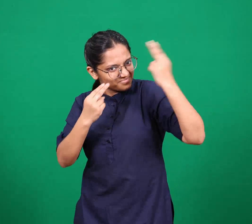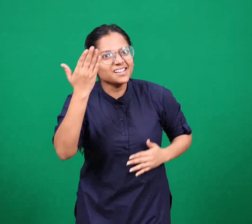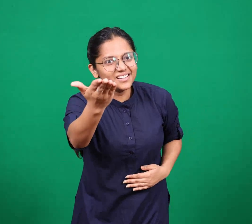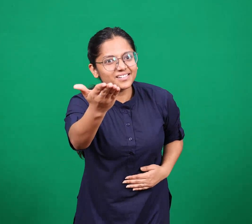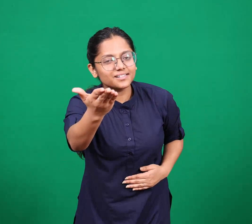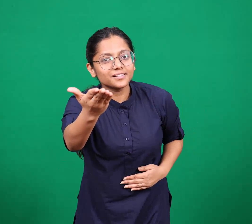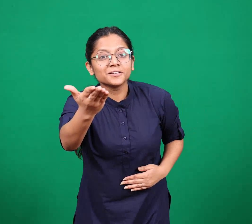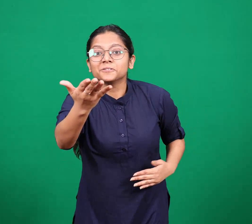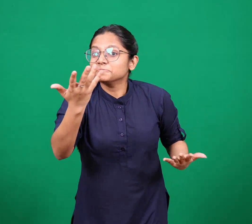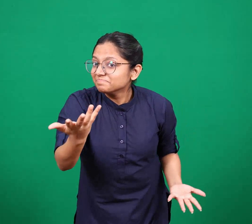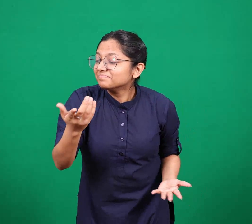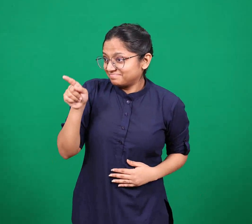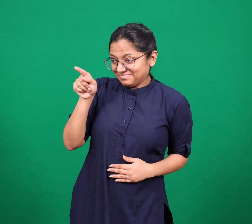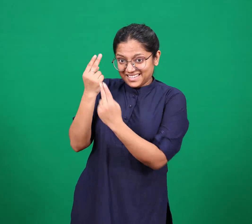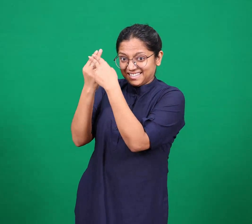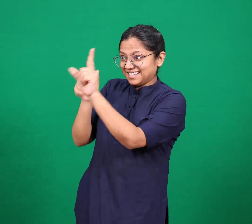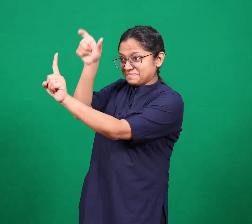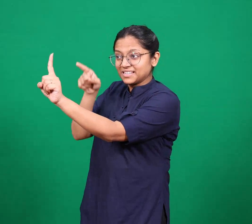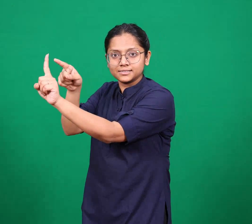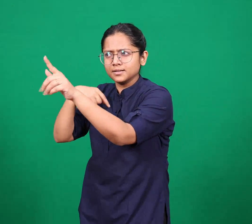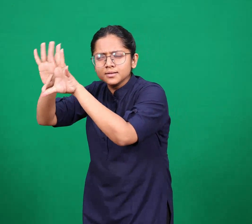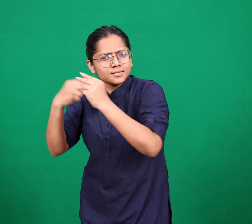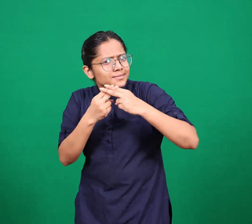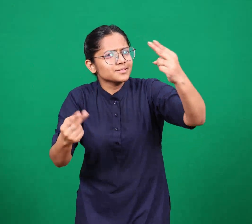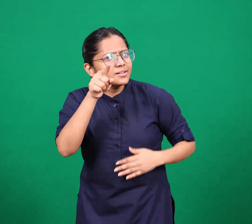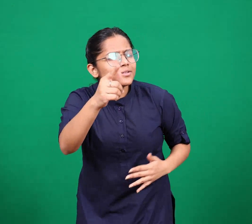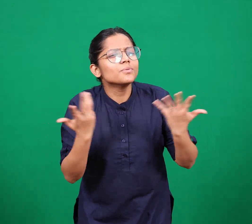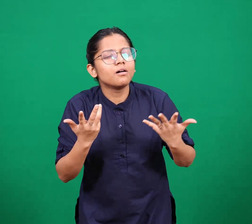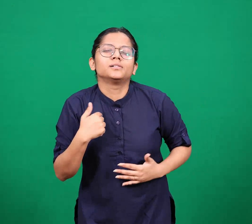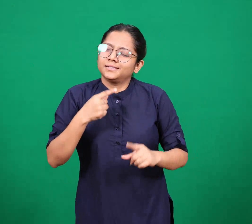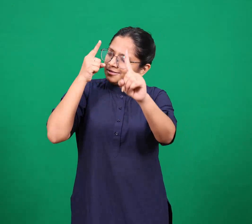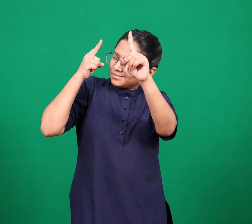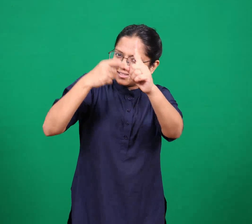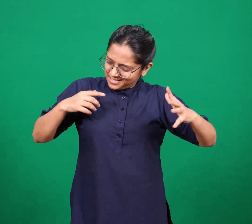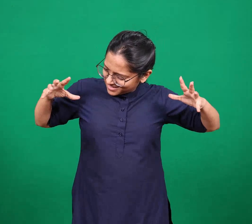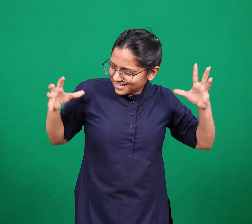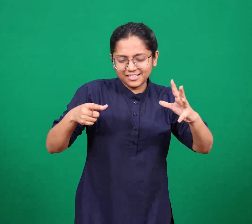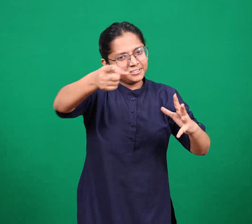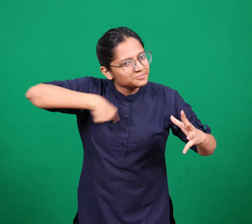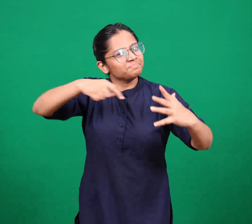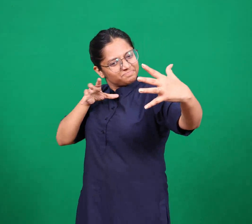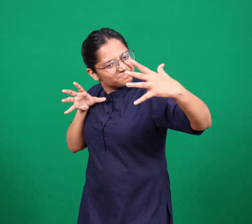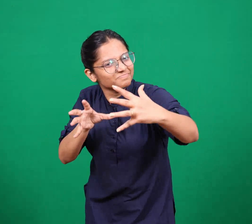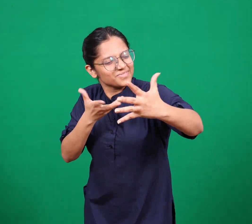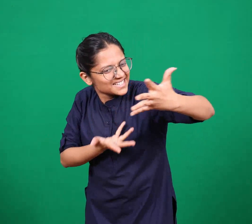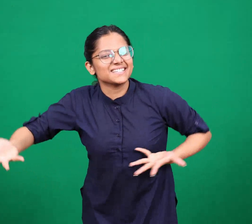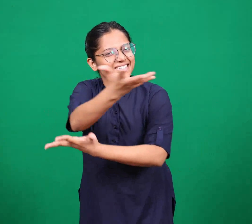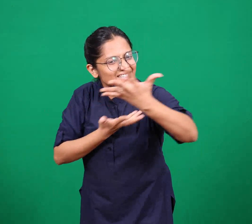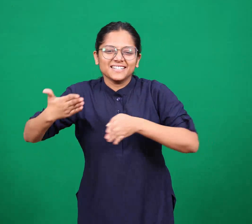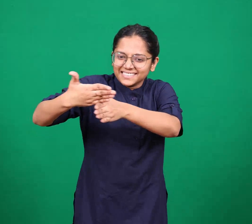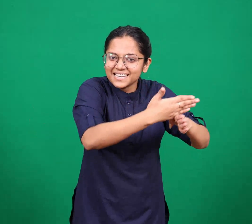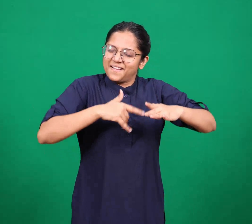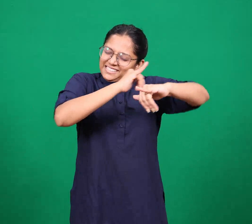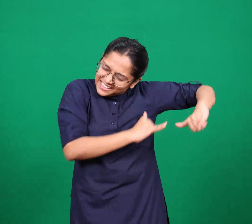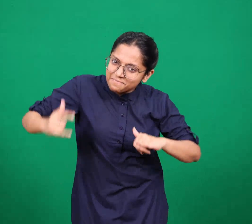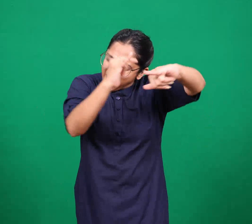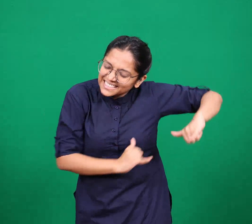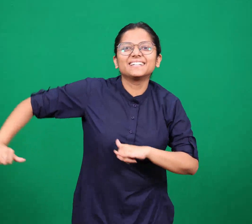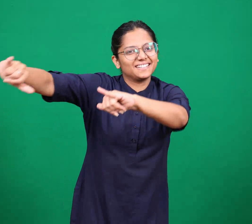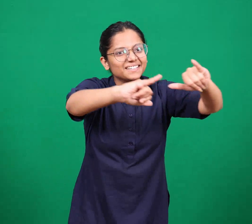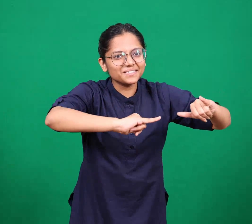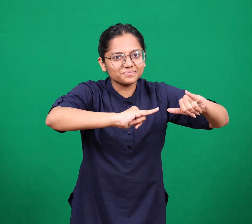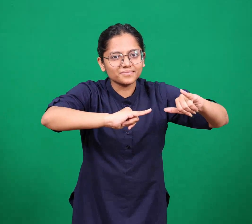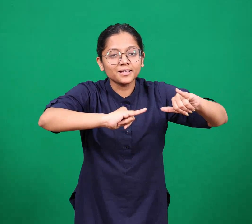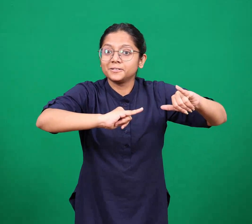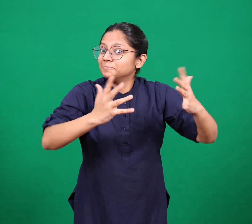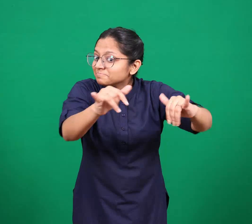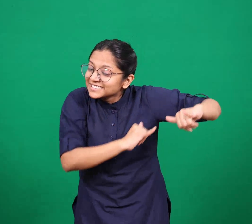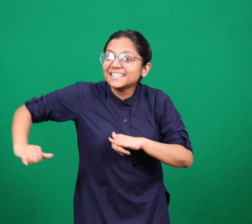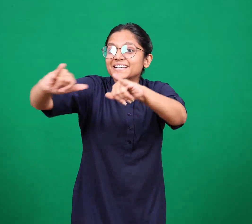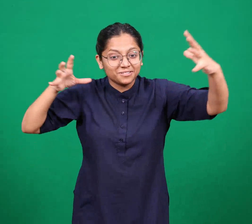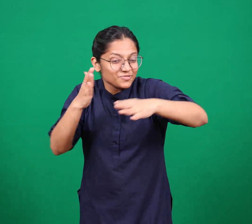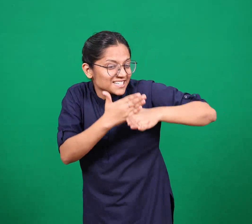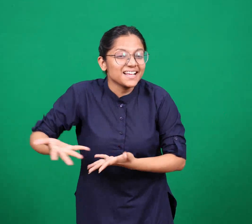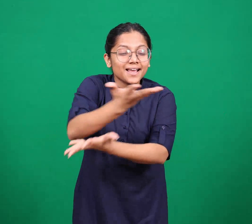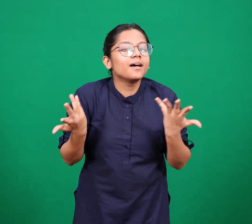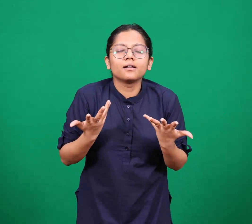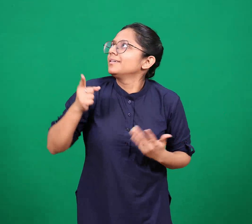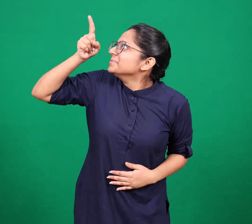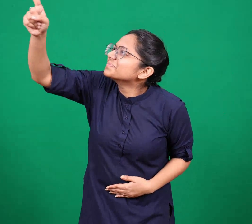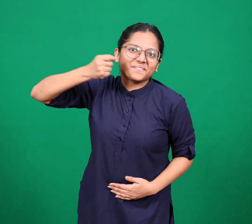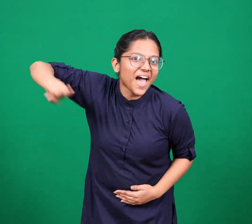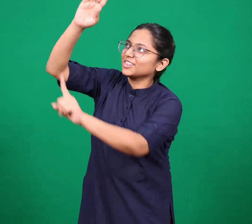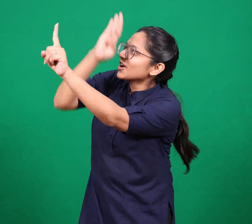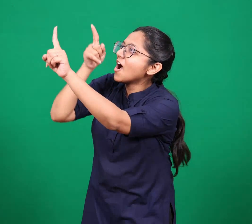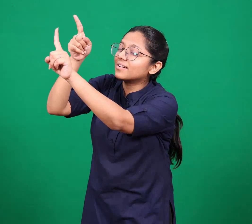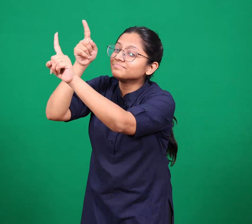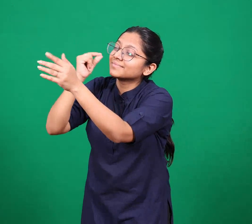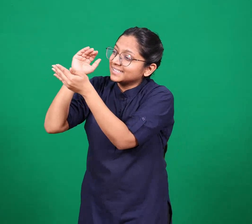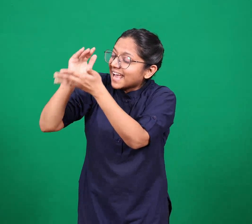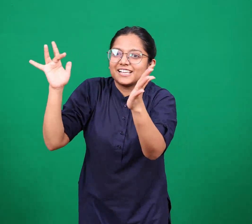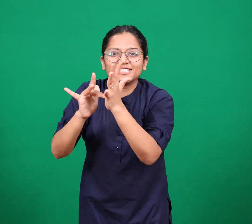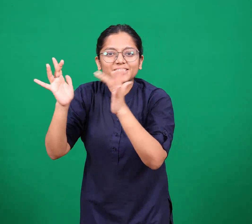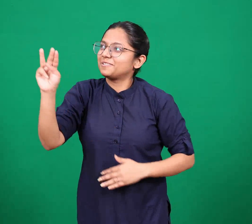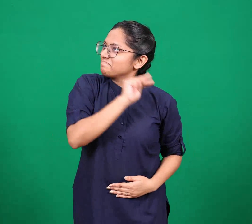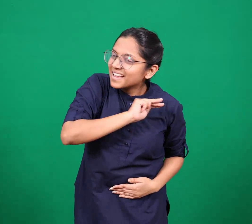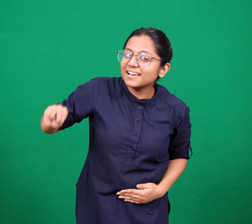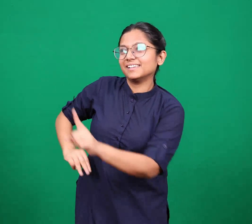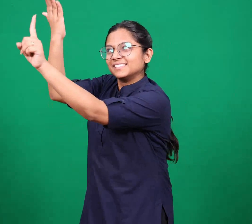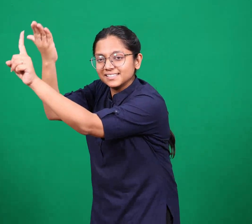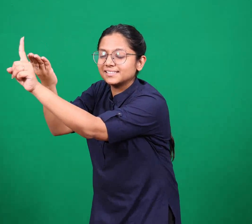We proclaim to you what we have seen and heard, so that you also may have fellowship with us.